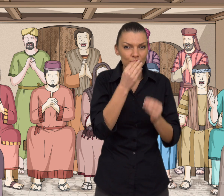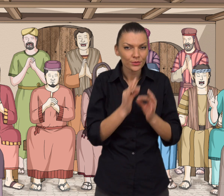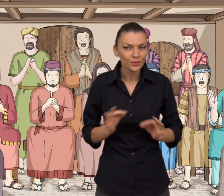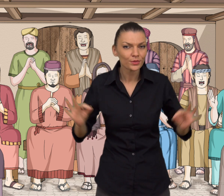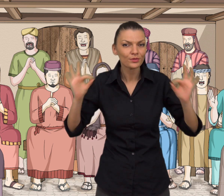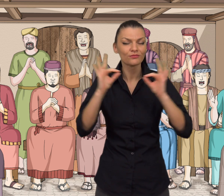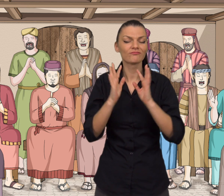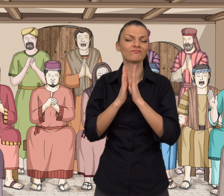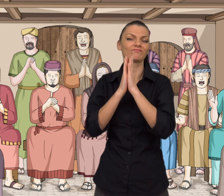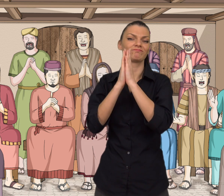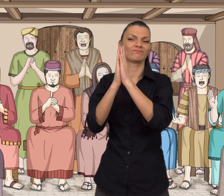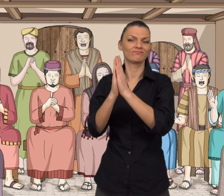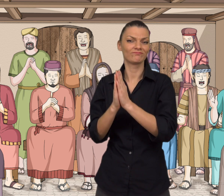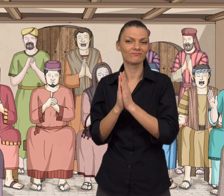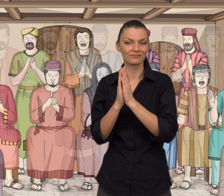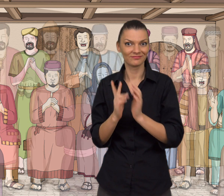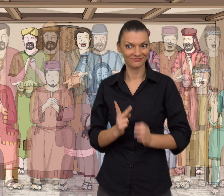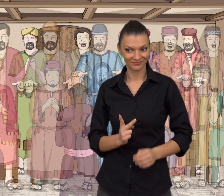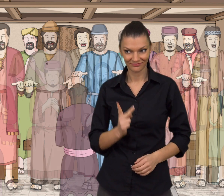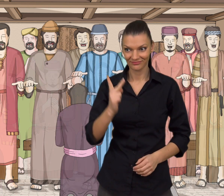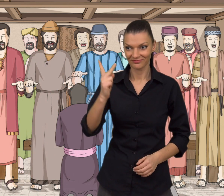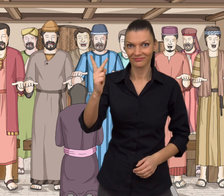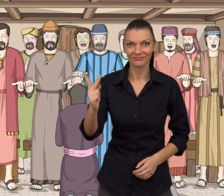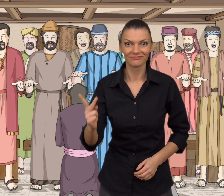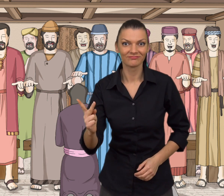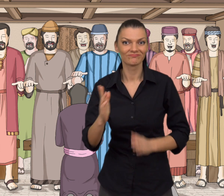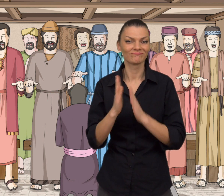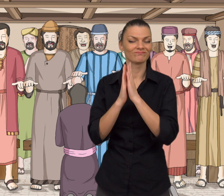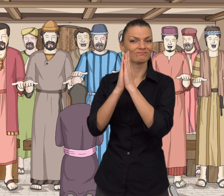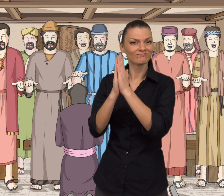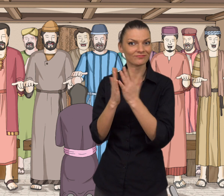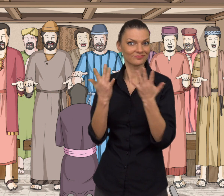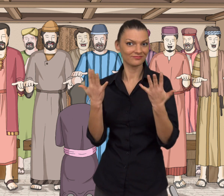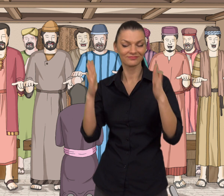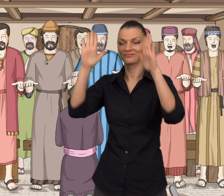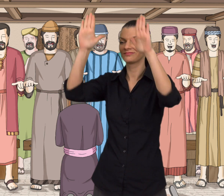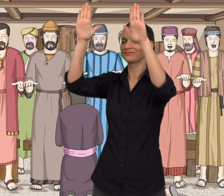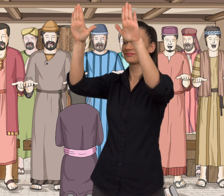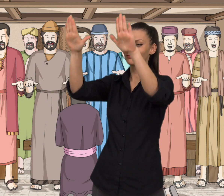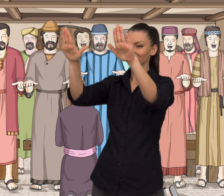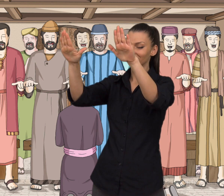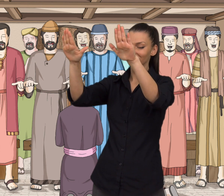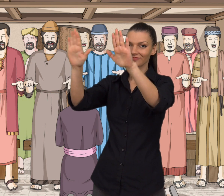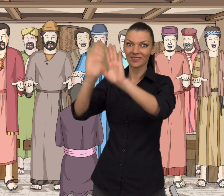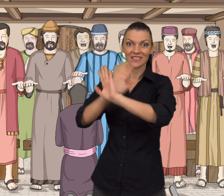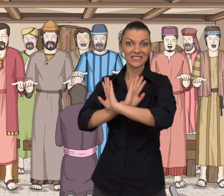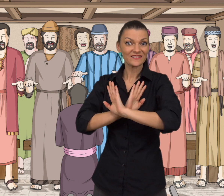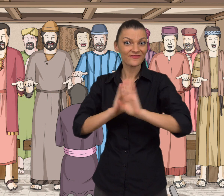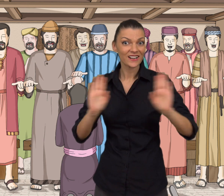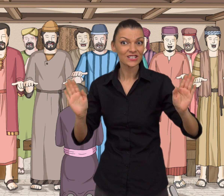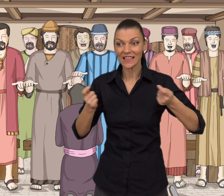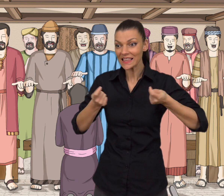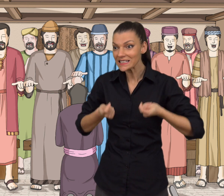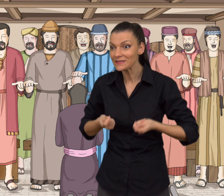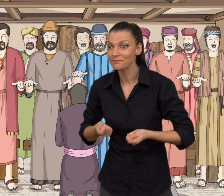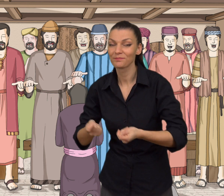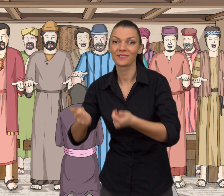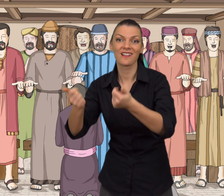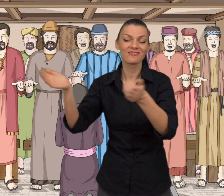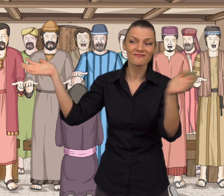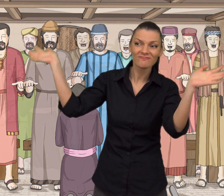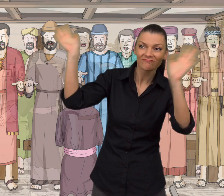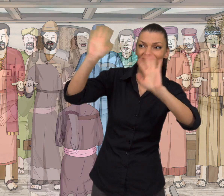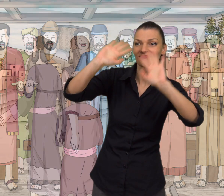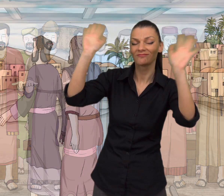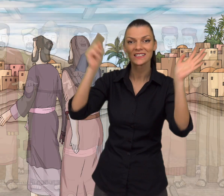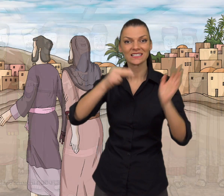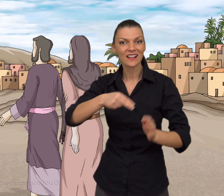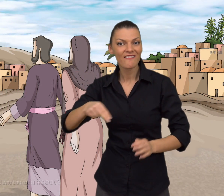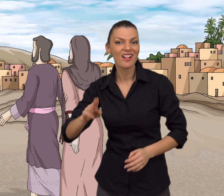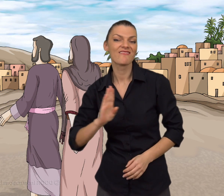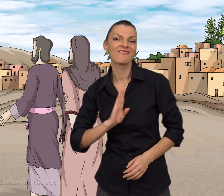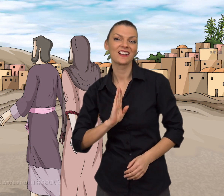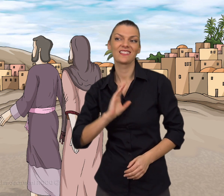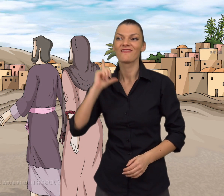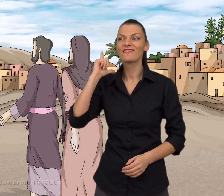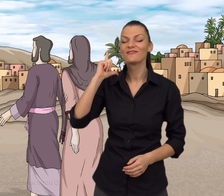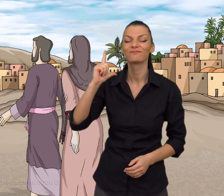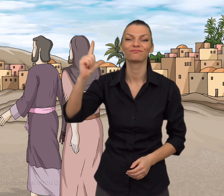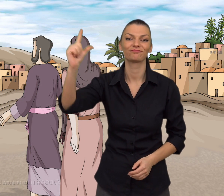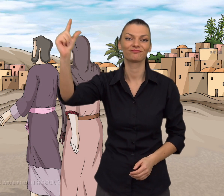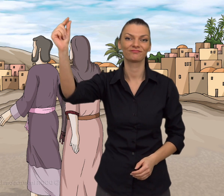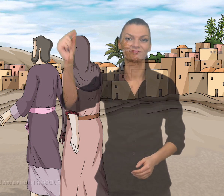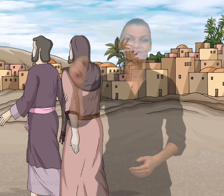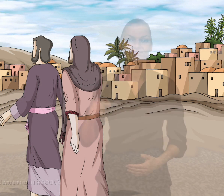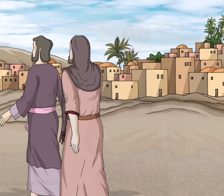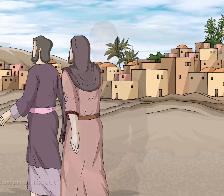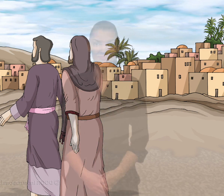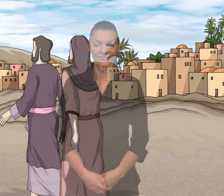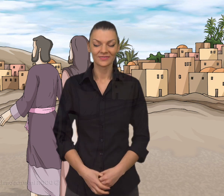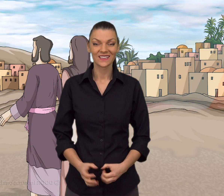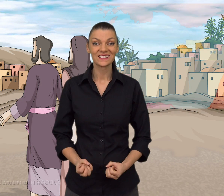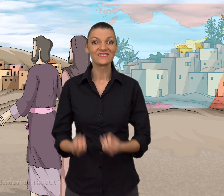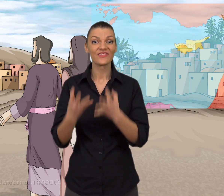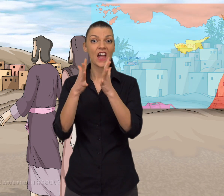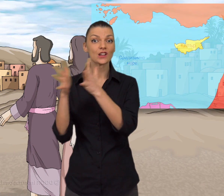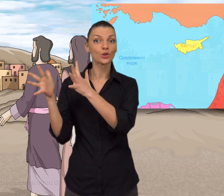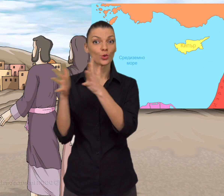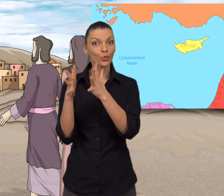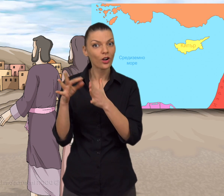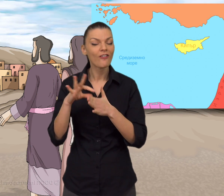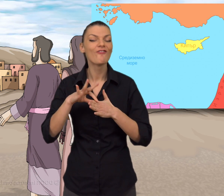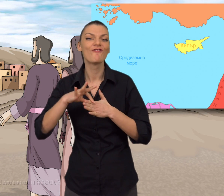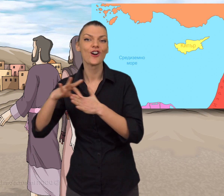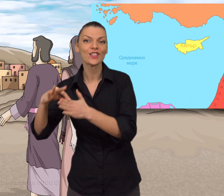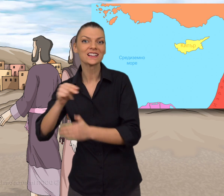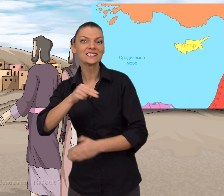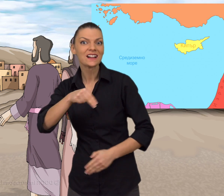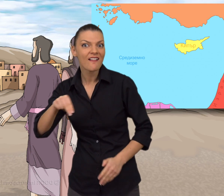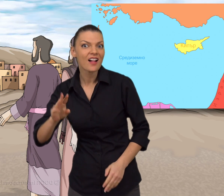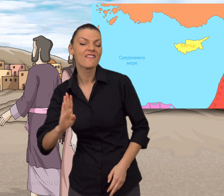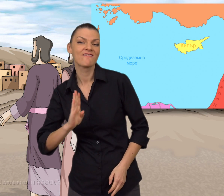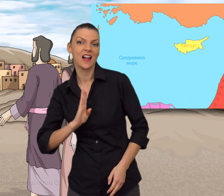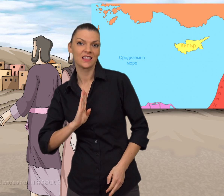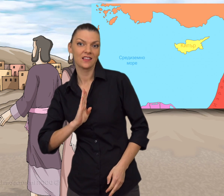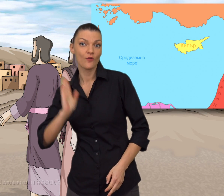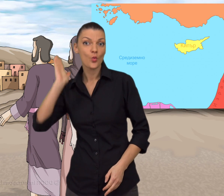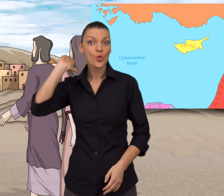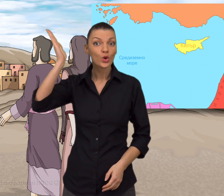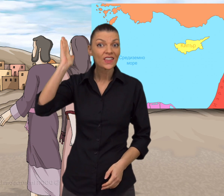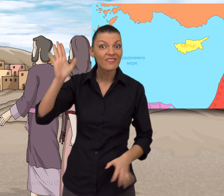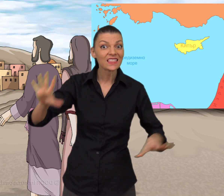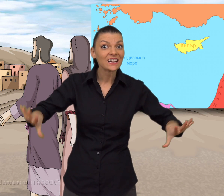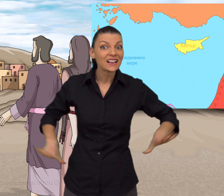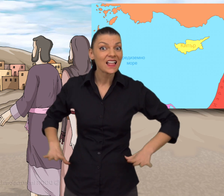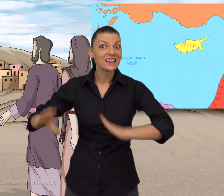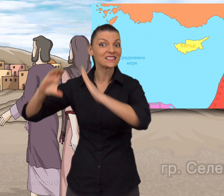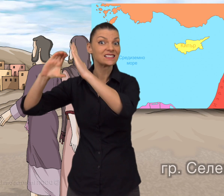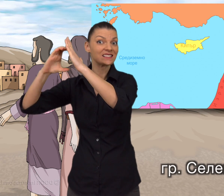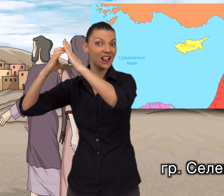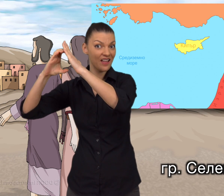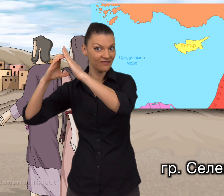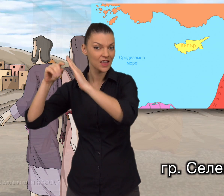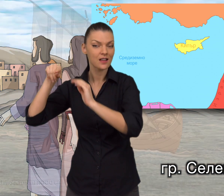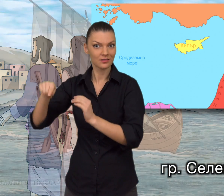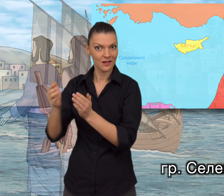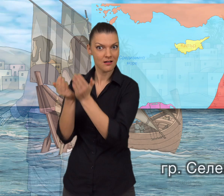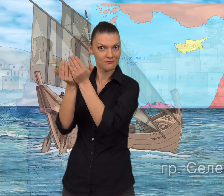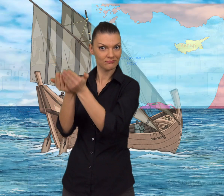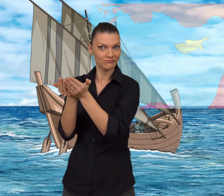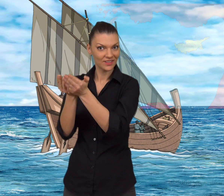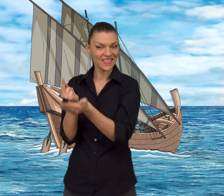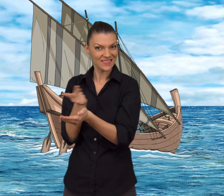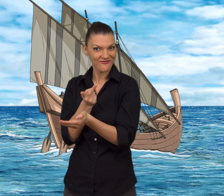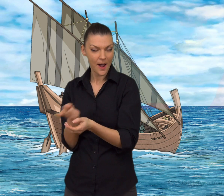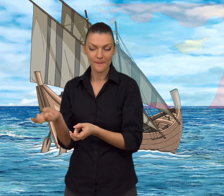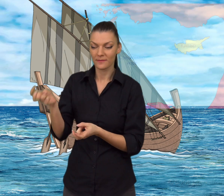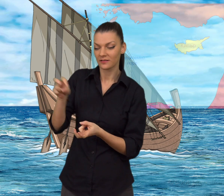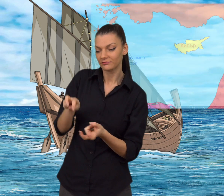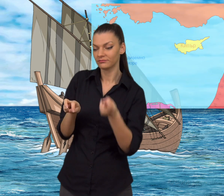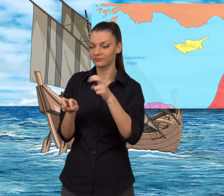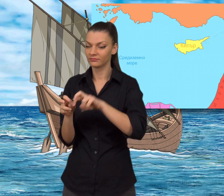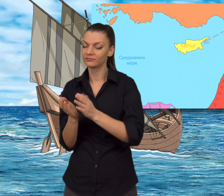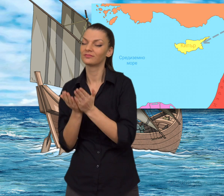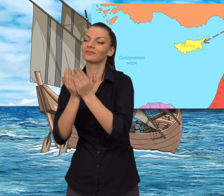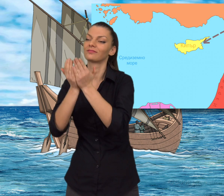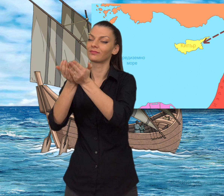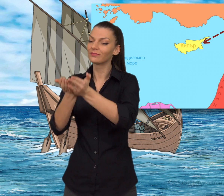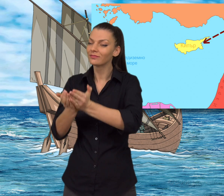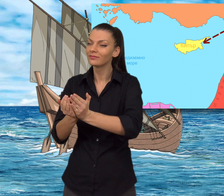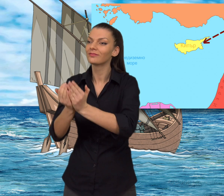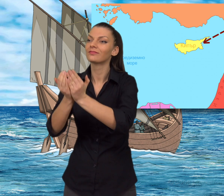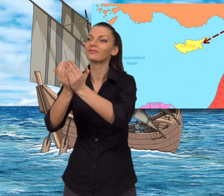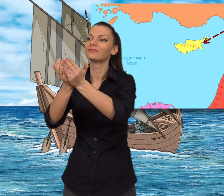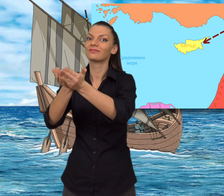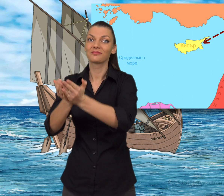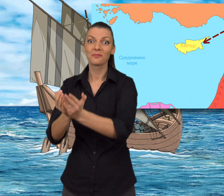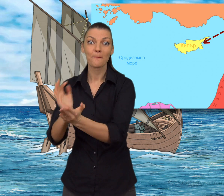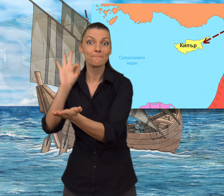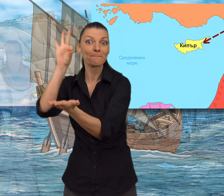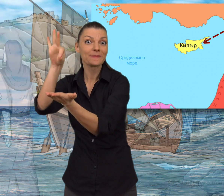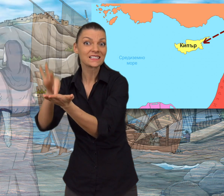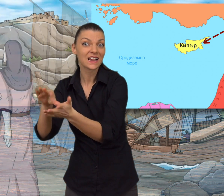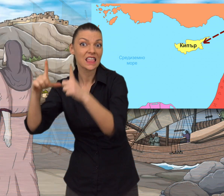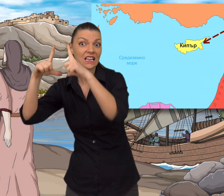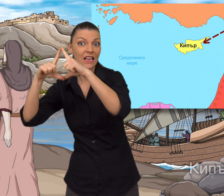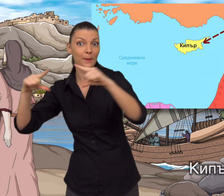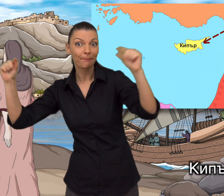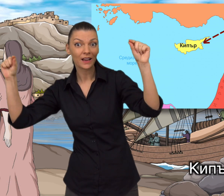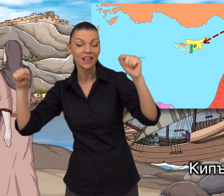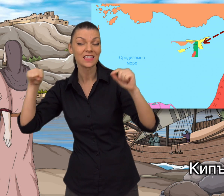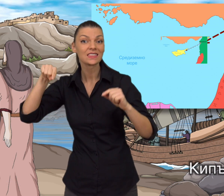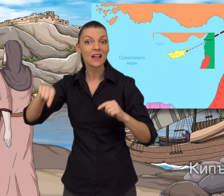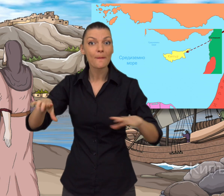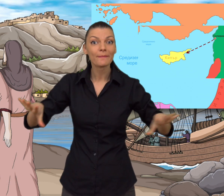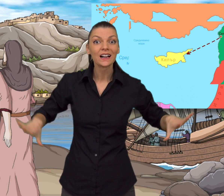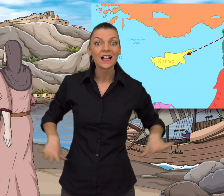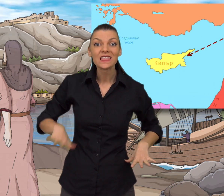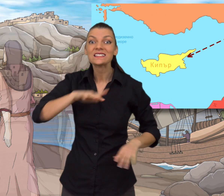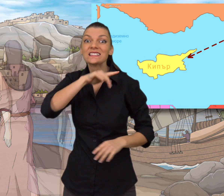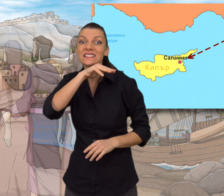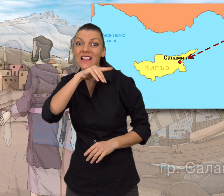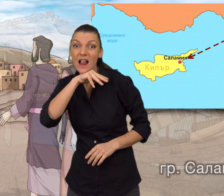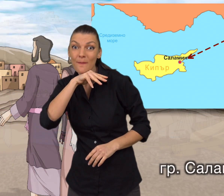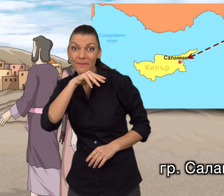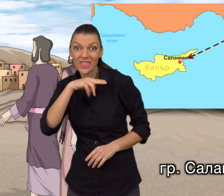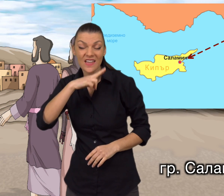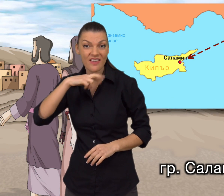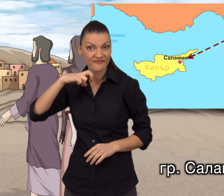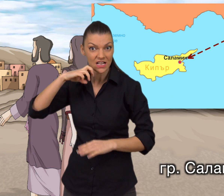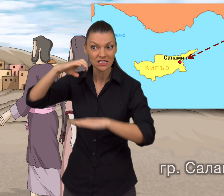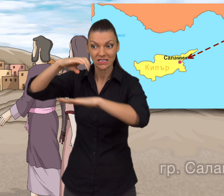And after they had fasted and prayed, they laid their hands on them and sent them off. So Barnabas and Saul, sent forth by the Holy Spirit, went down to Seleucia and sailed from there to Cyprus.